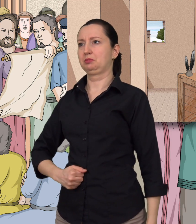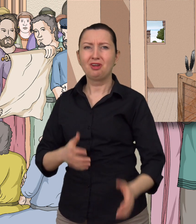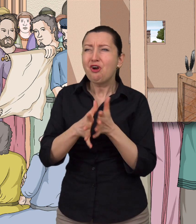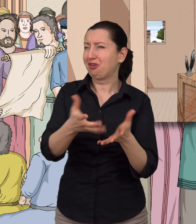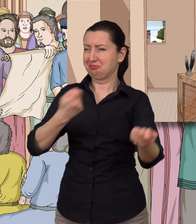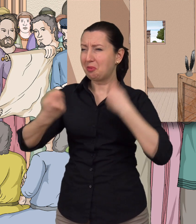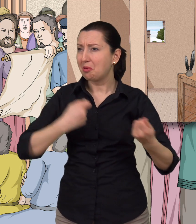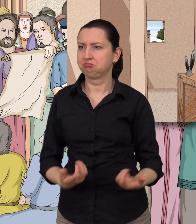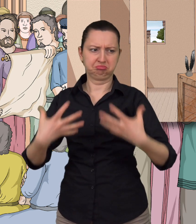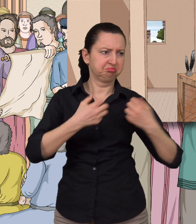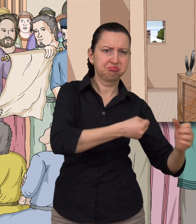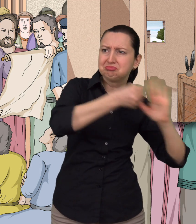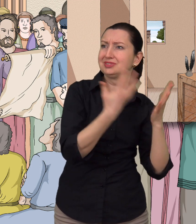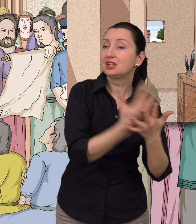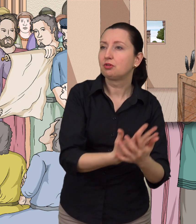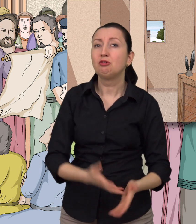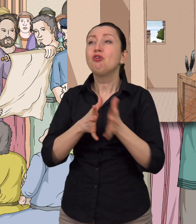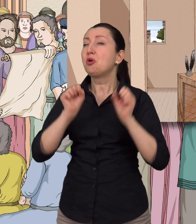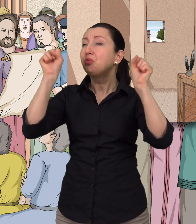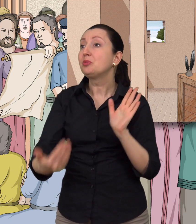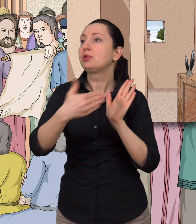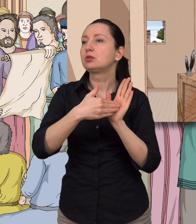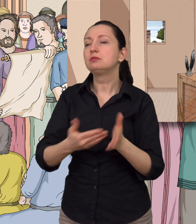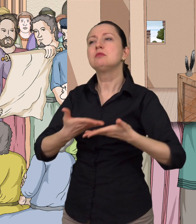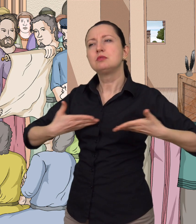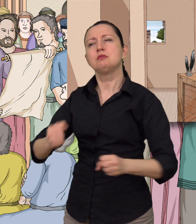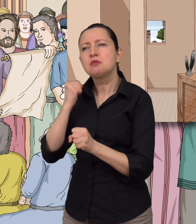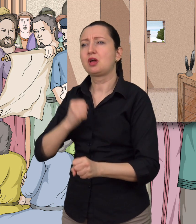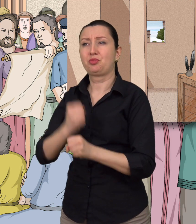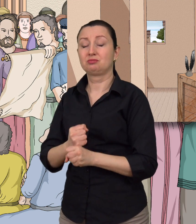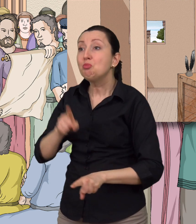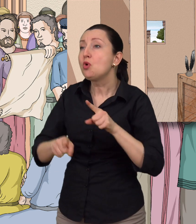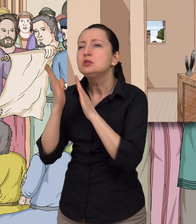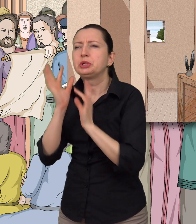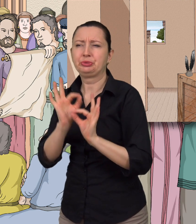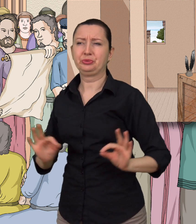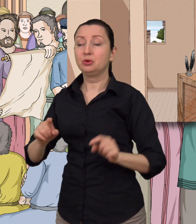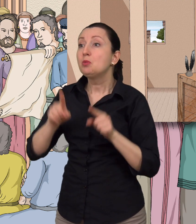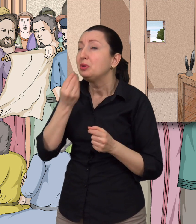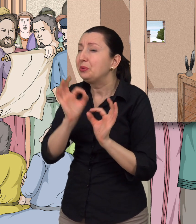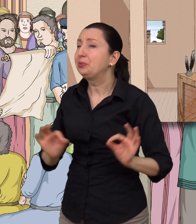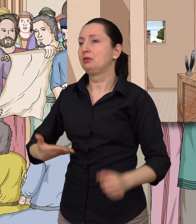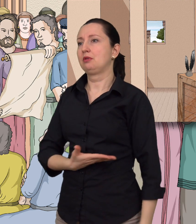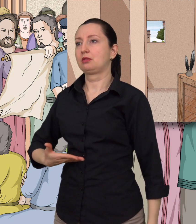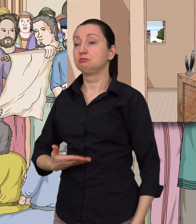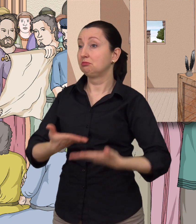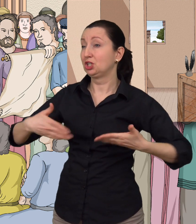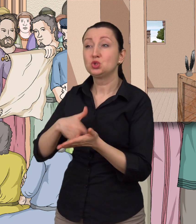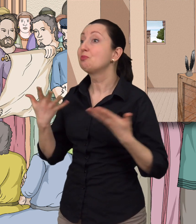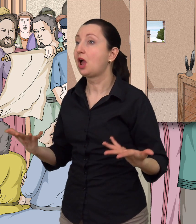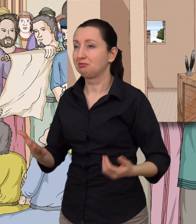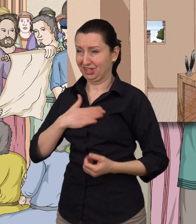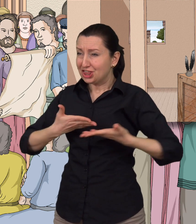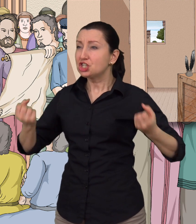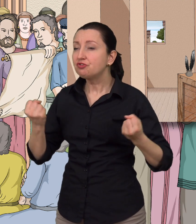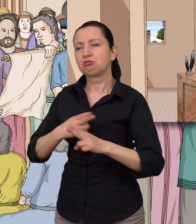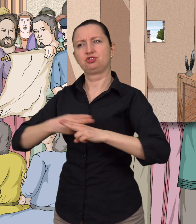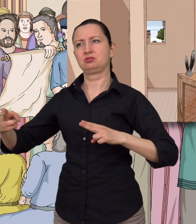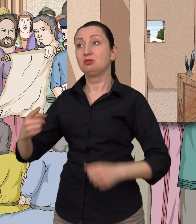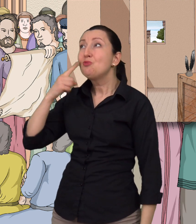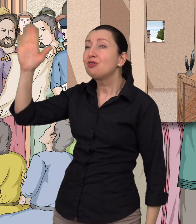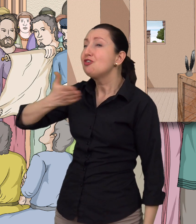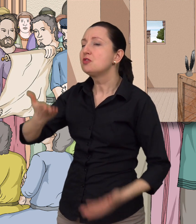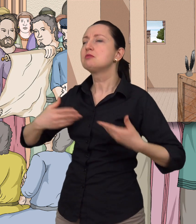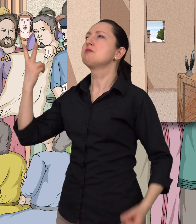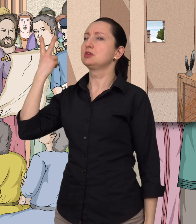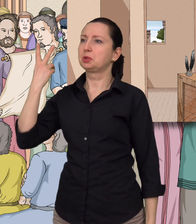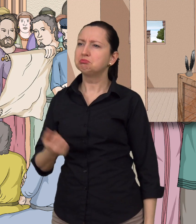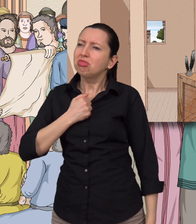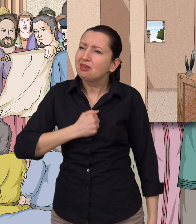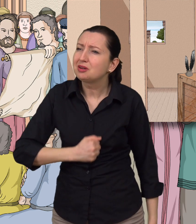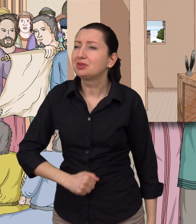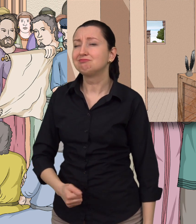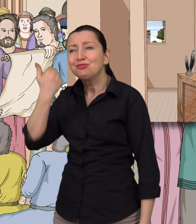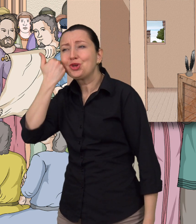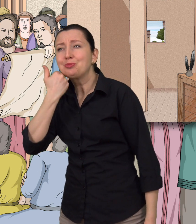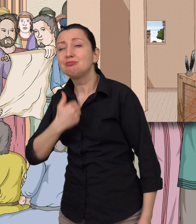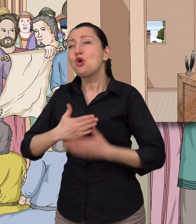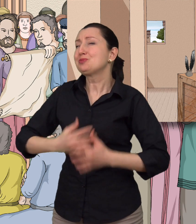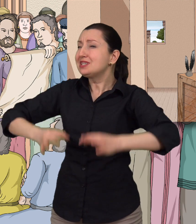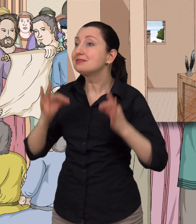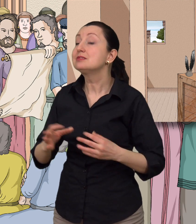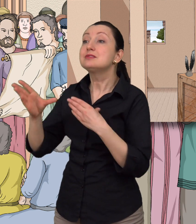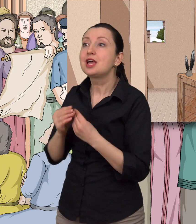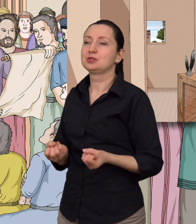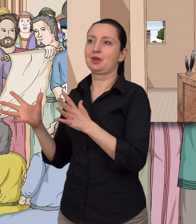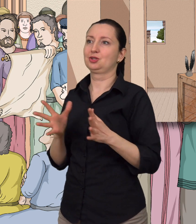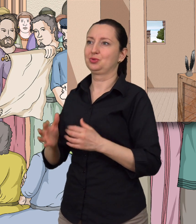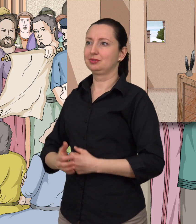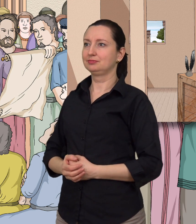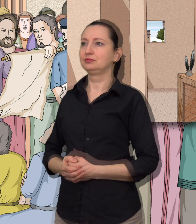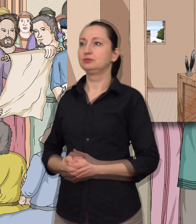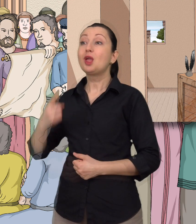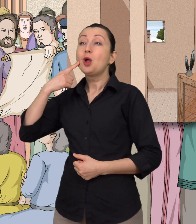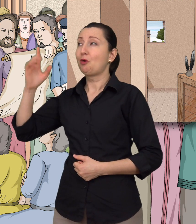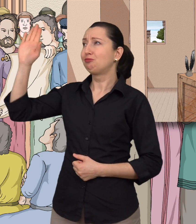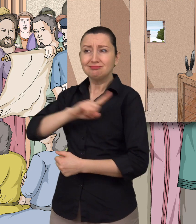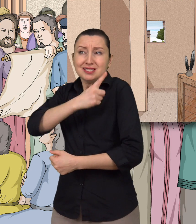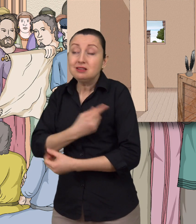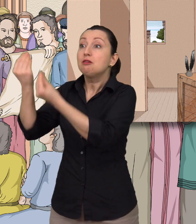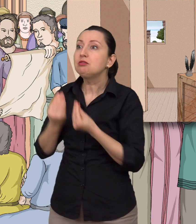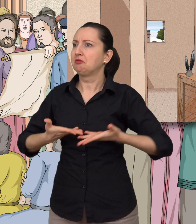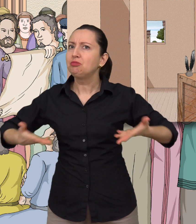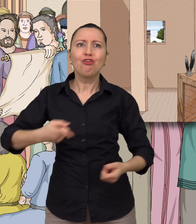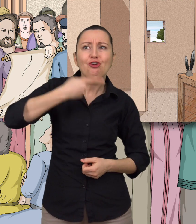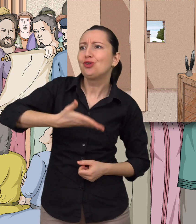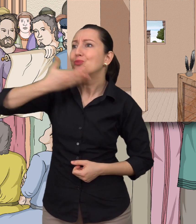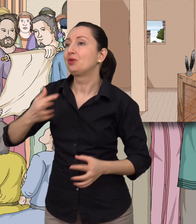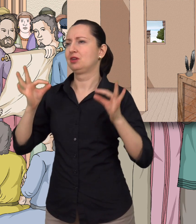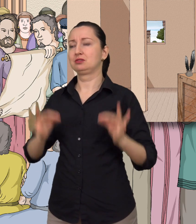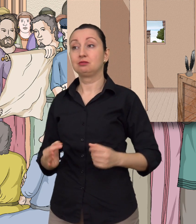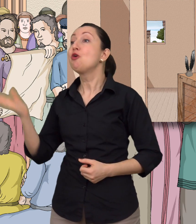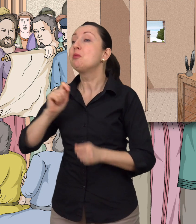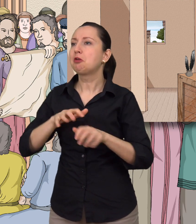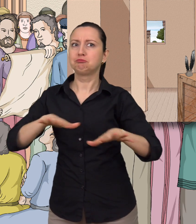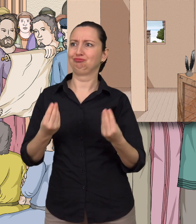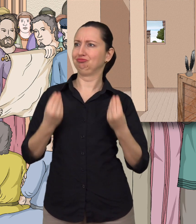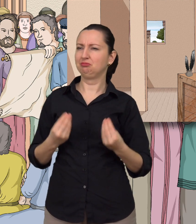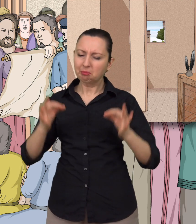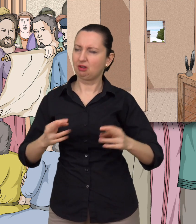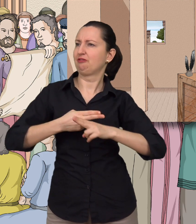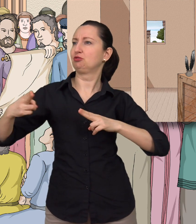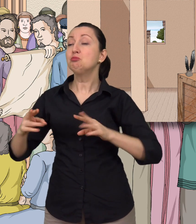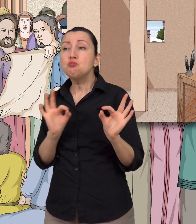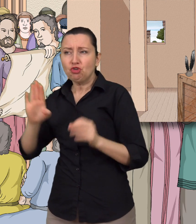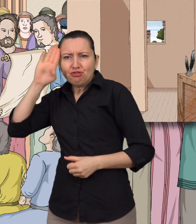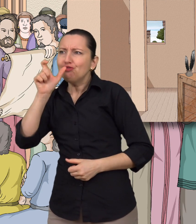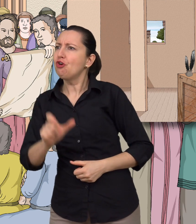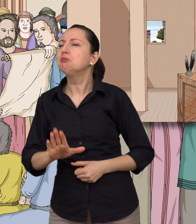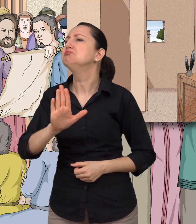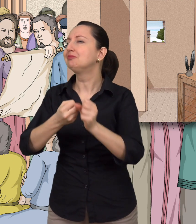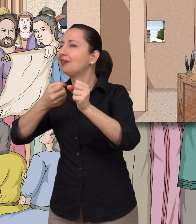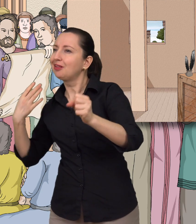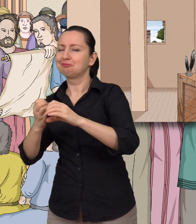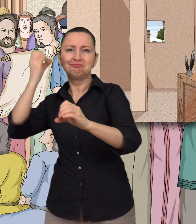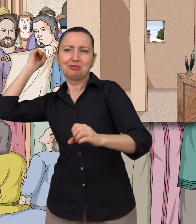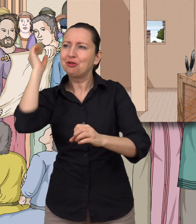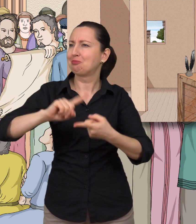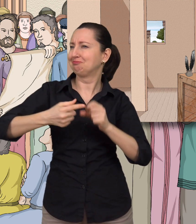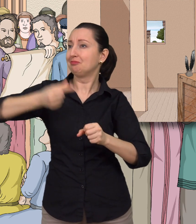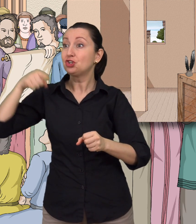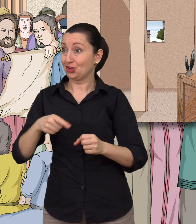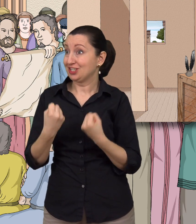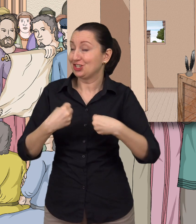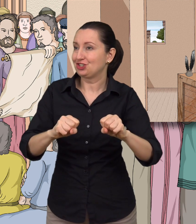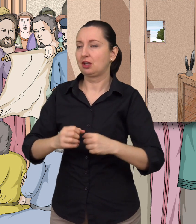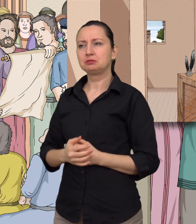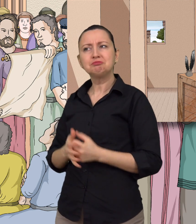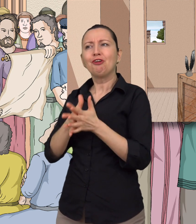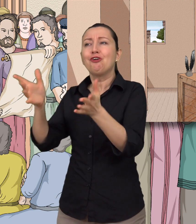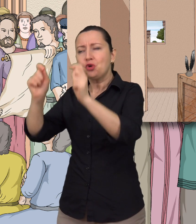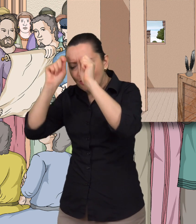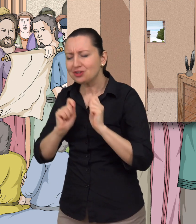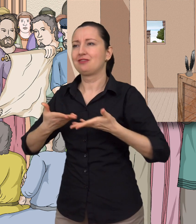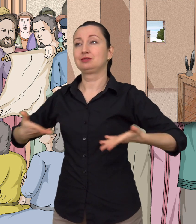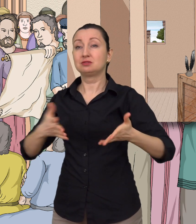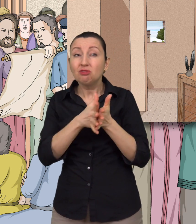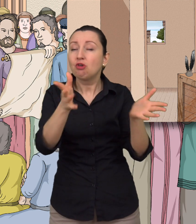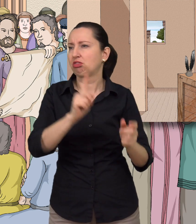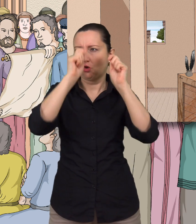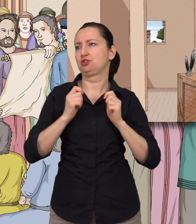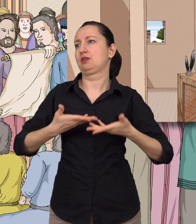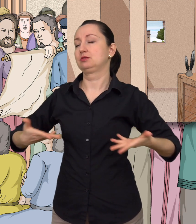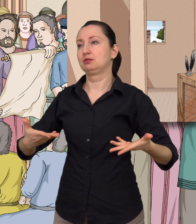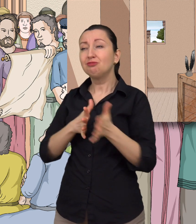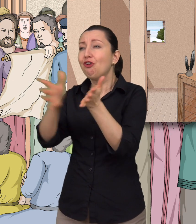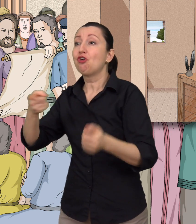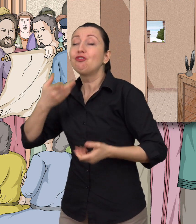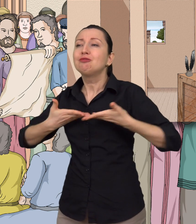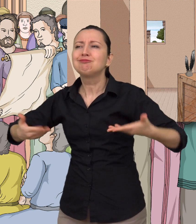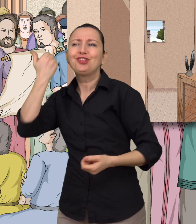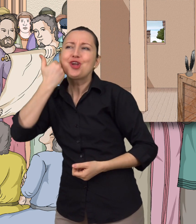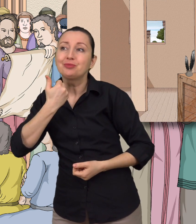in troubles, hardships, and calamities; in beatings, imprisonments, and riots; in labor, sleepless nights, and hunger; in purity, knowledge, patience, and kindness; in the Holy Spirit and in sincere love; in truthful speech and in the power of God;